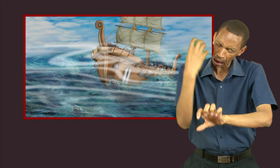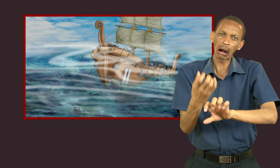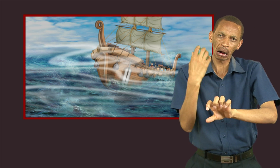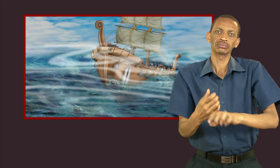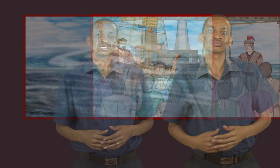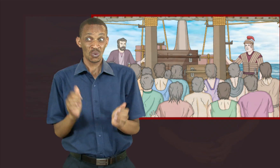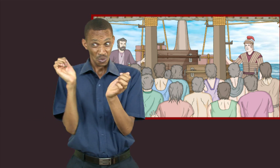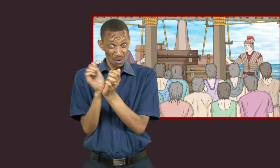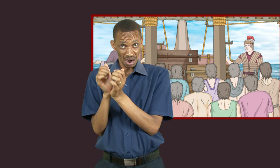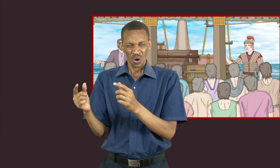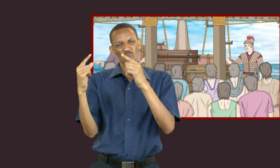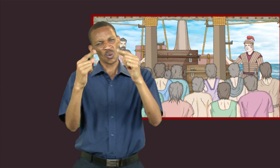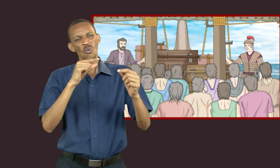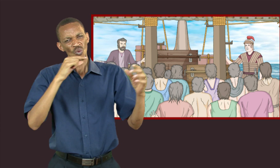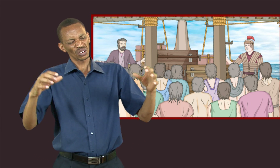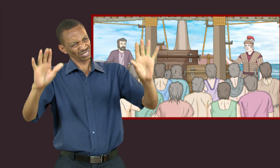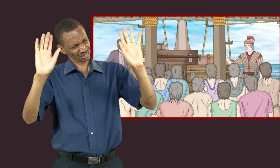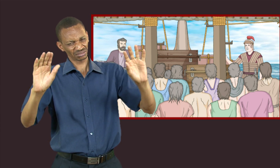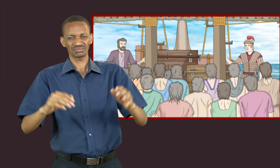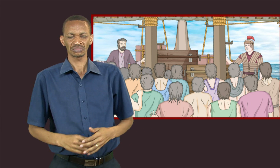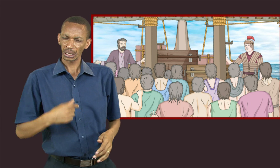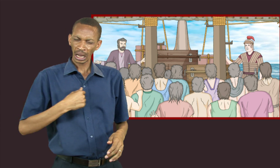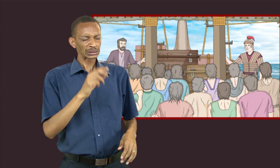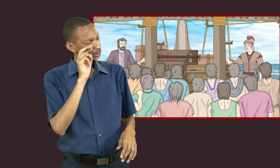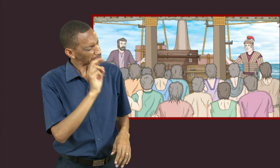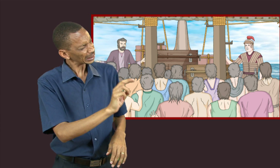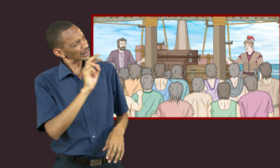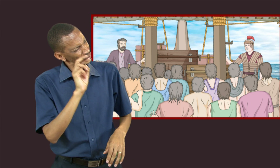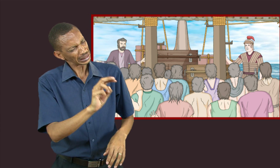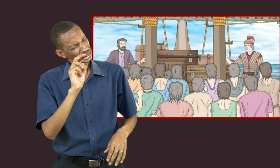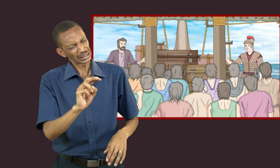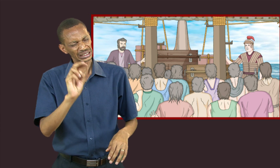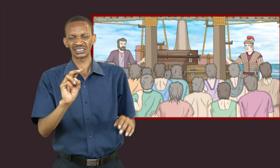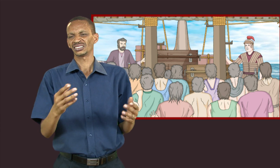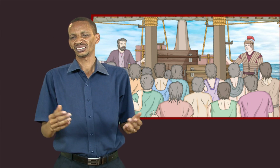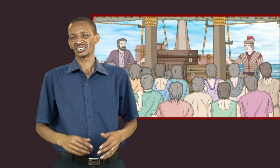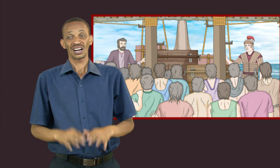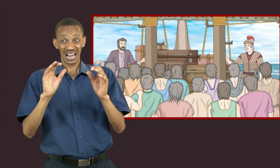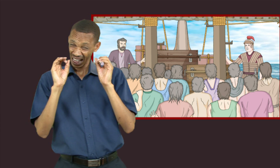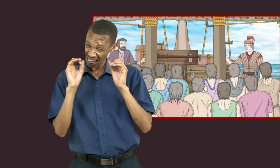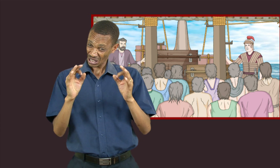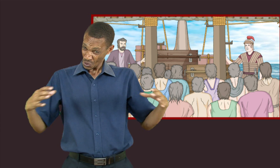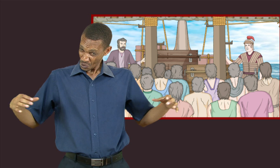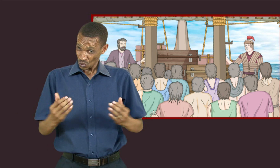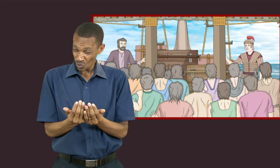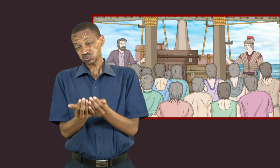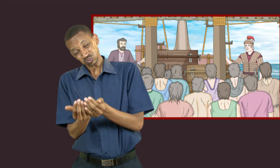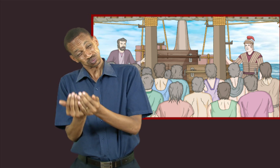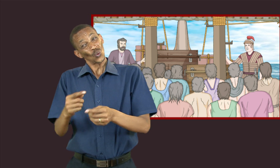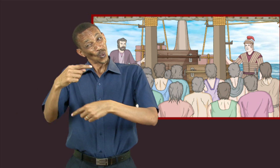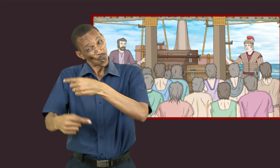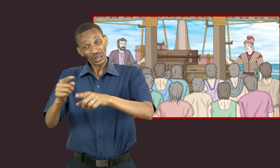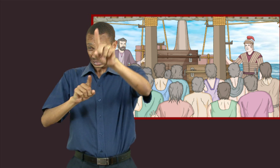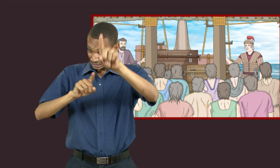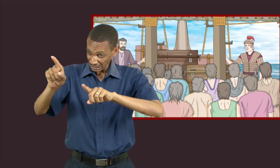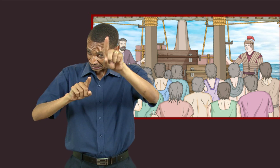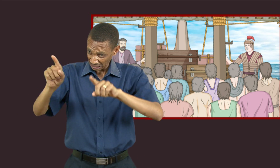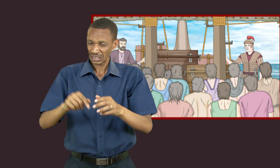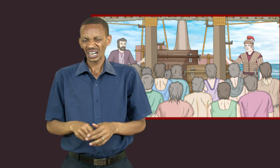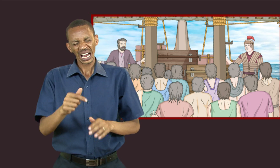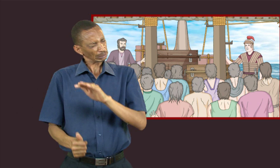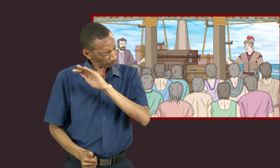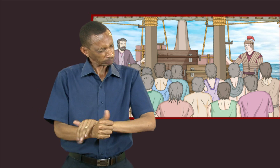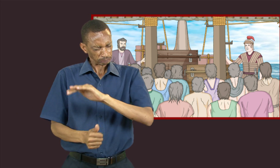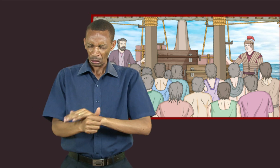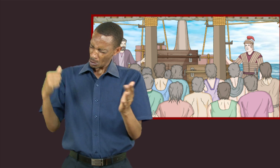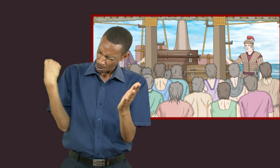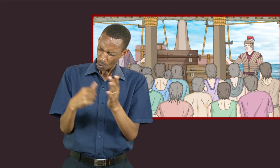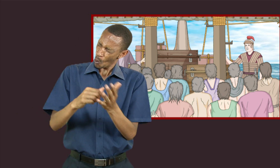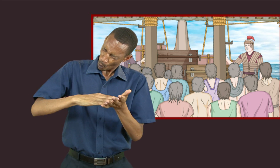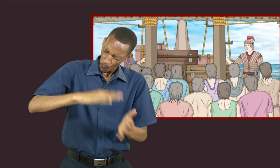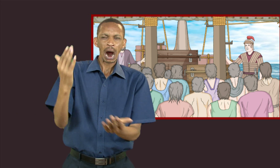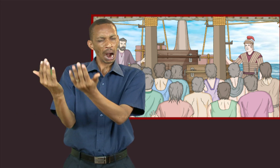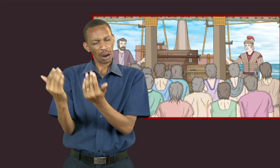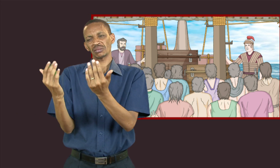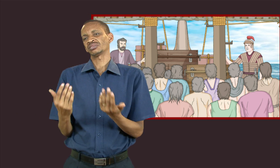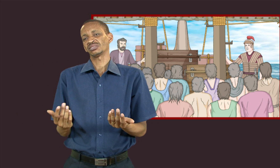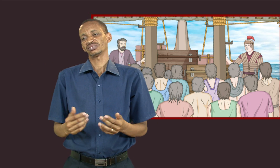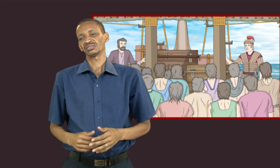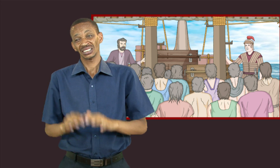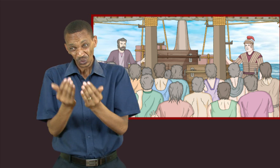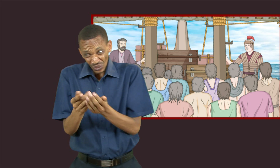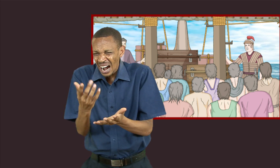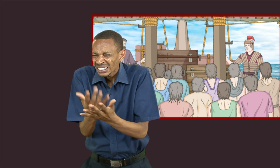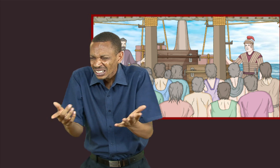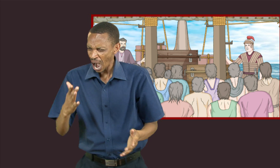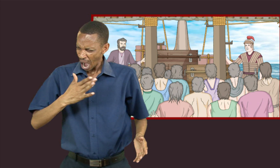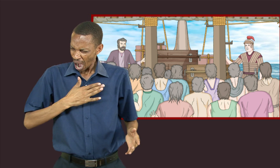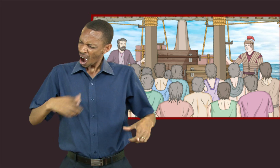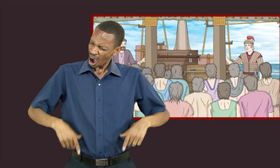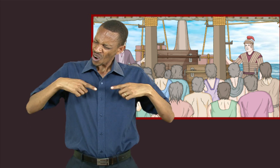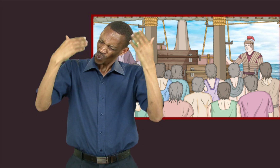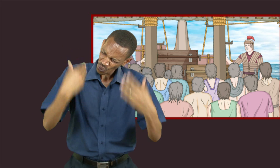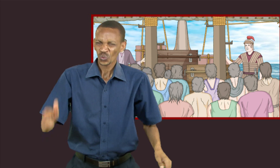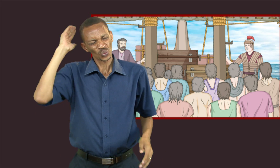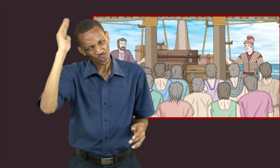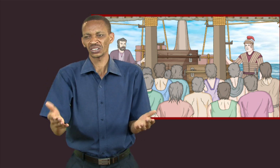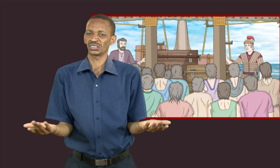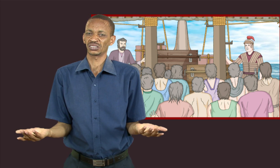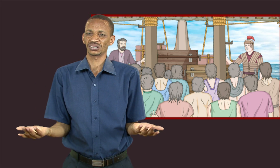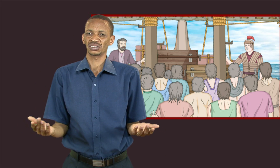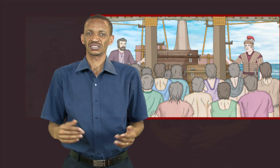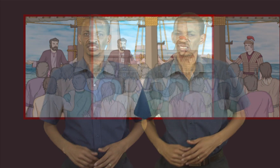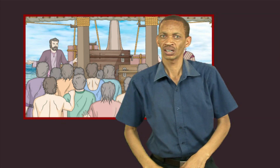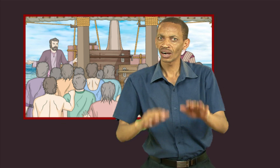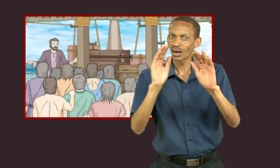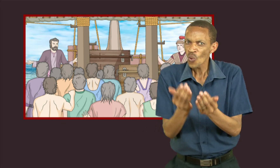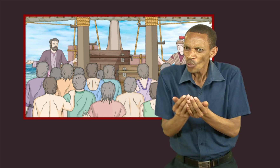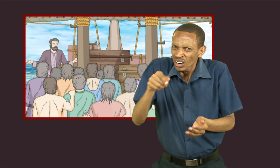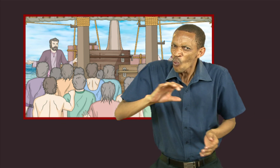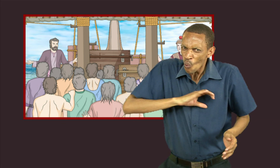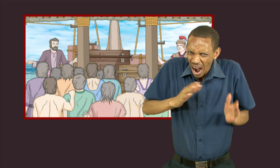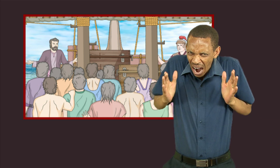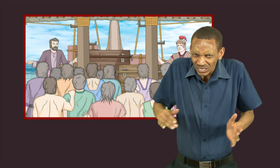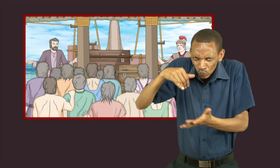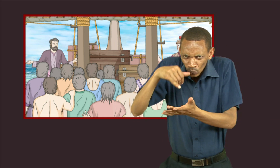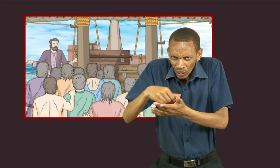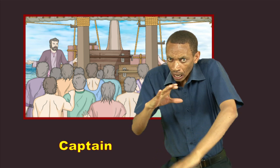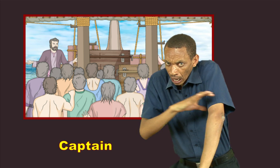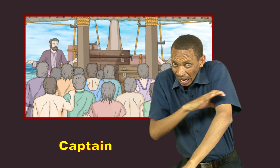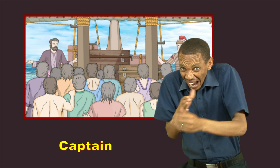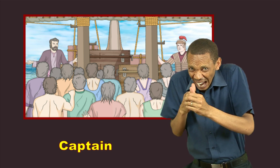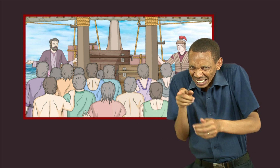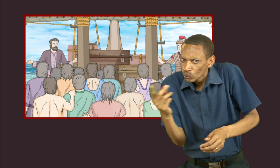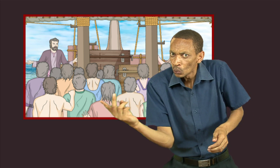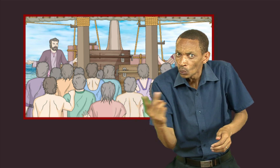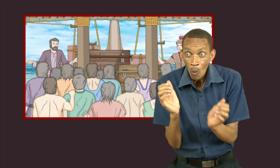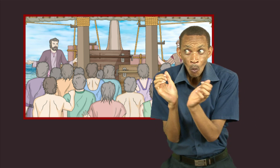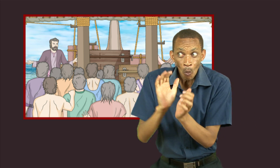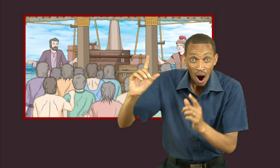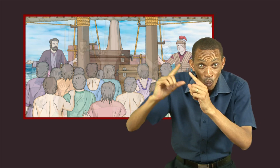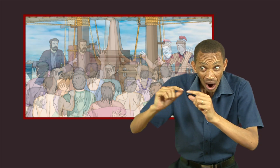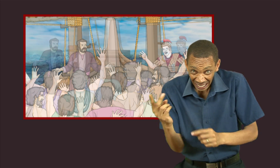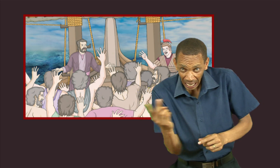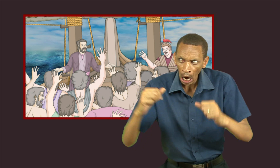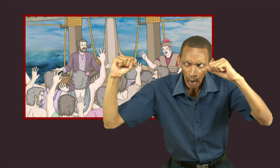So Paul advised them, “Men, I can see that our voyage will be filled with disaster and great loss, not only to ship and cargo, but to our own lives as well.”